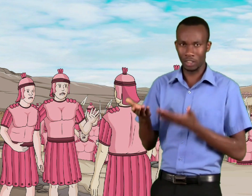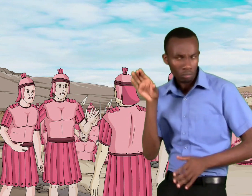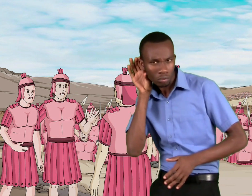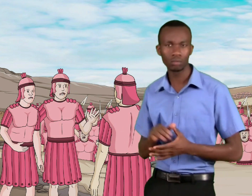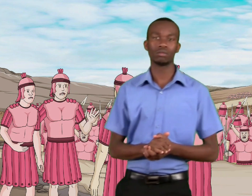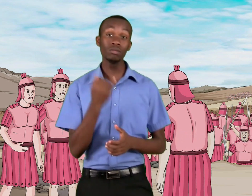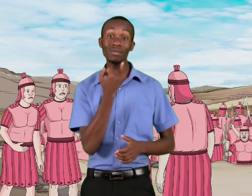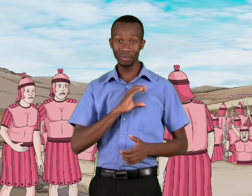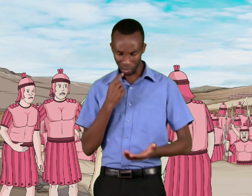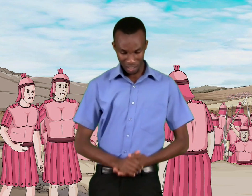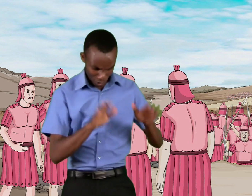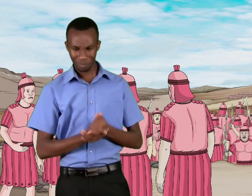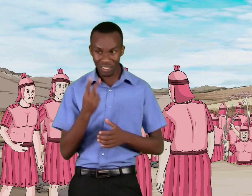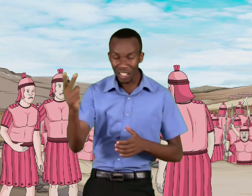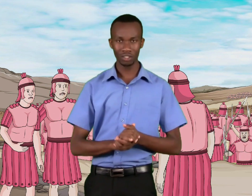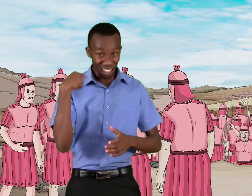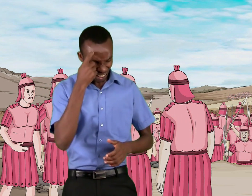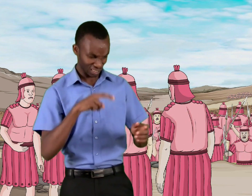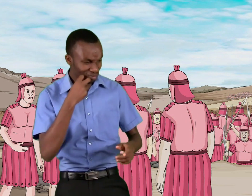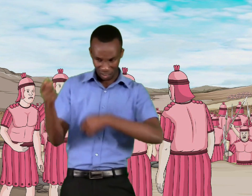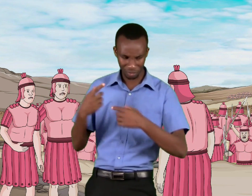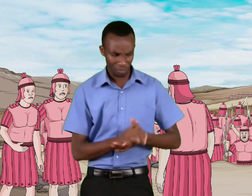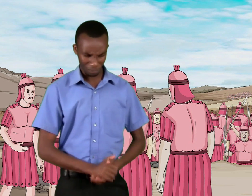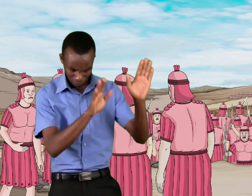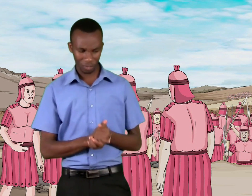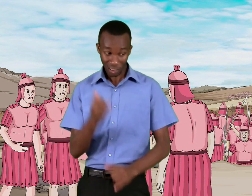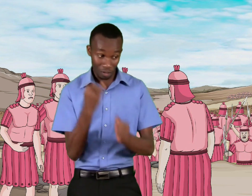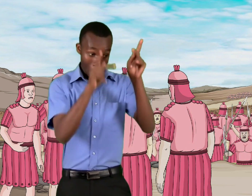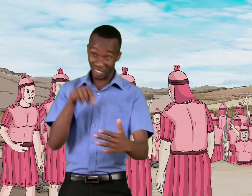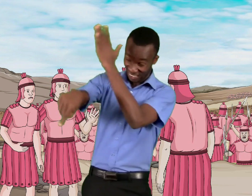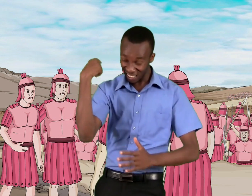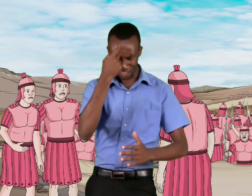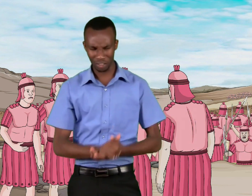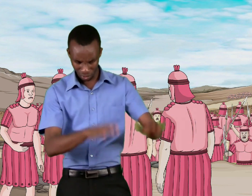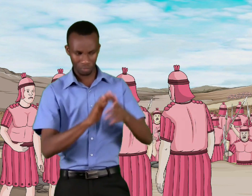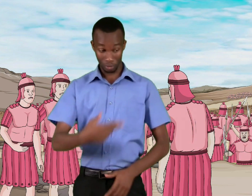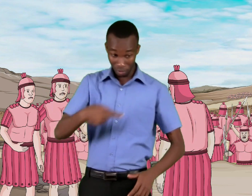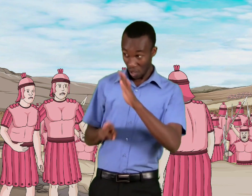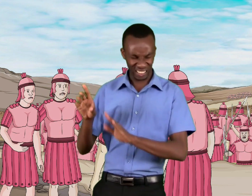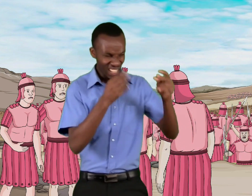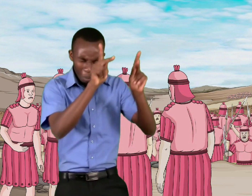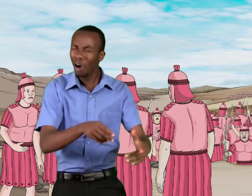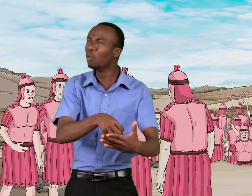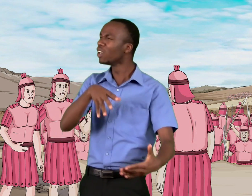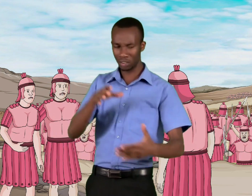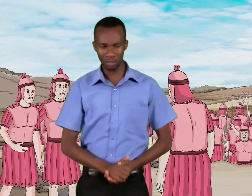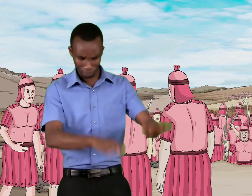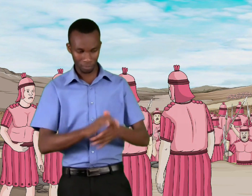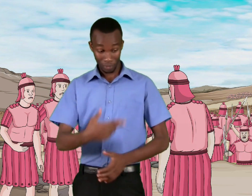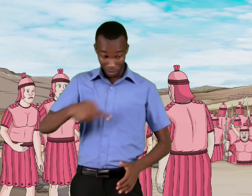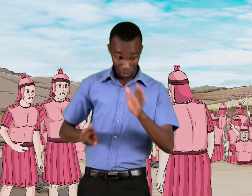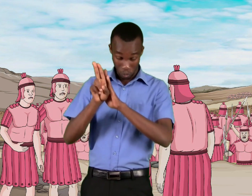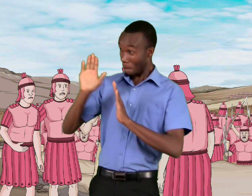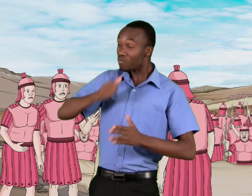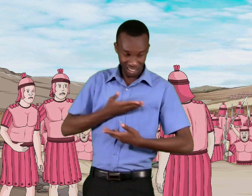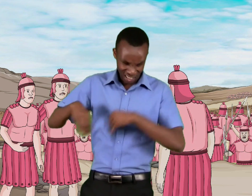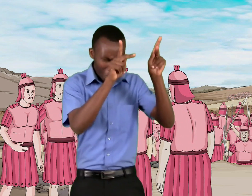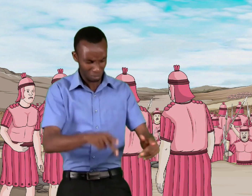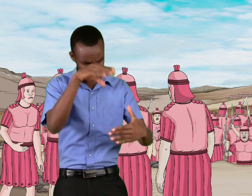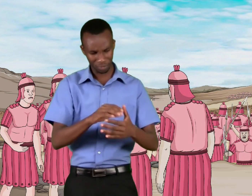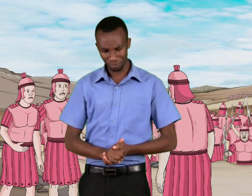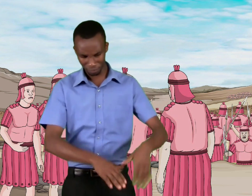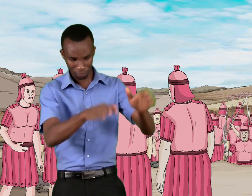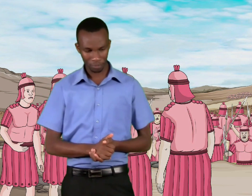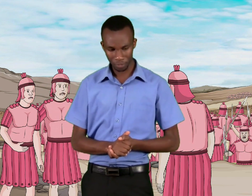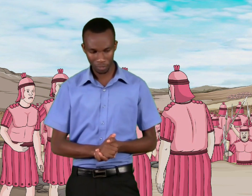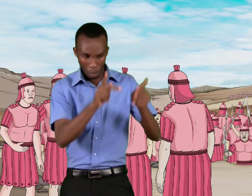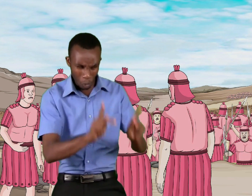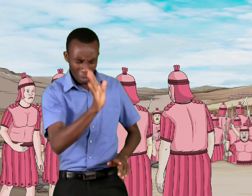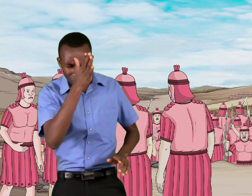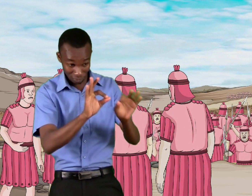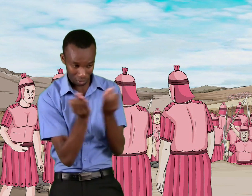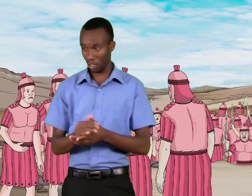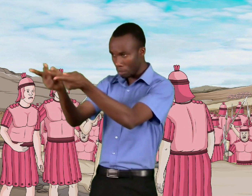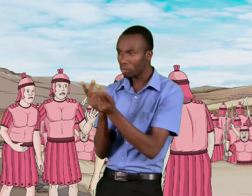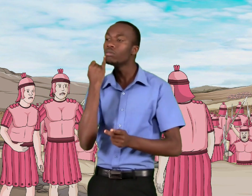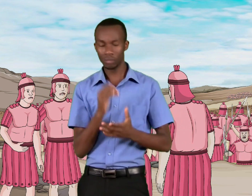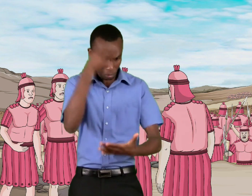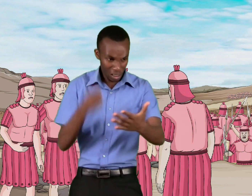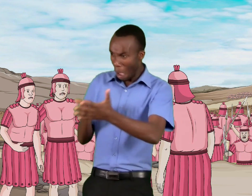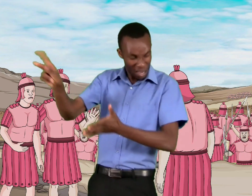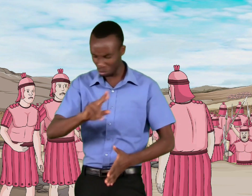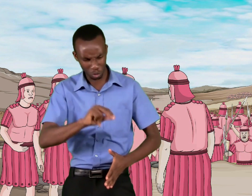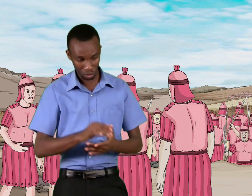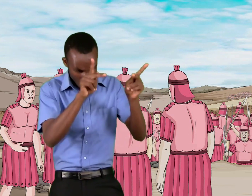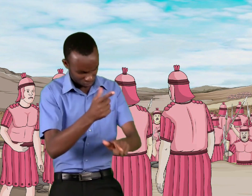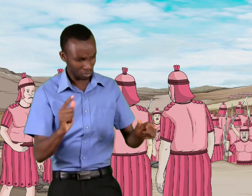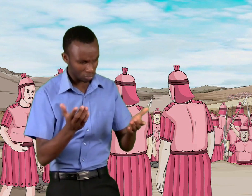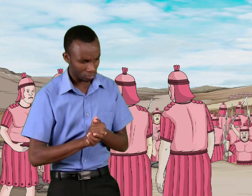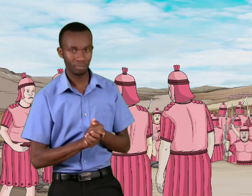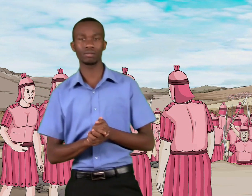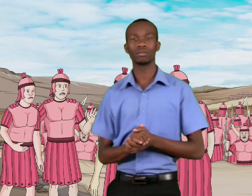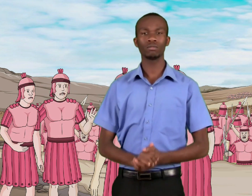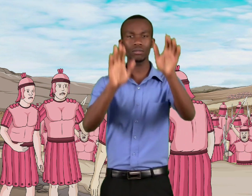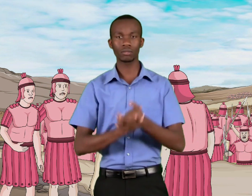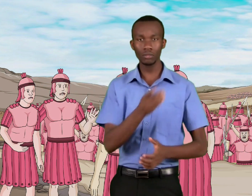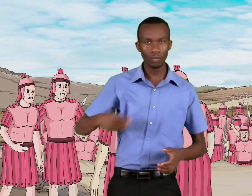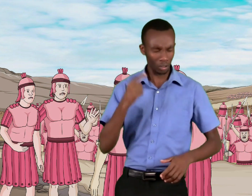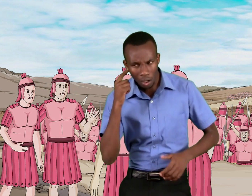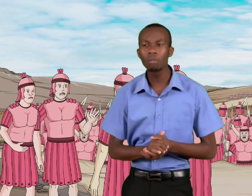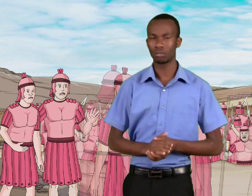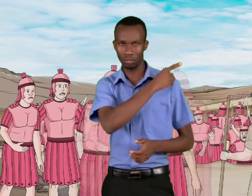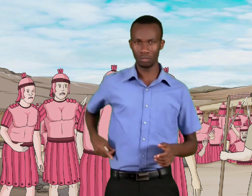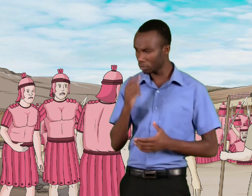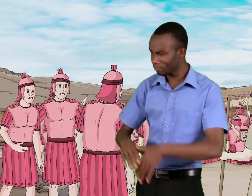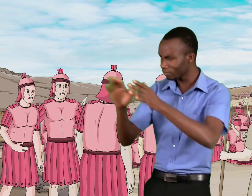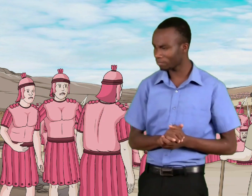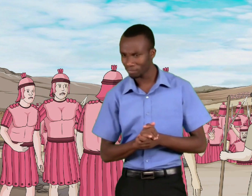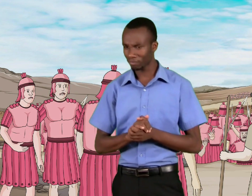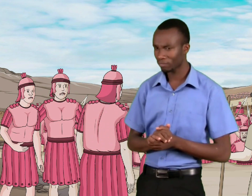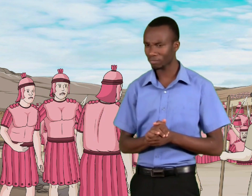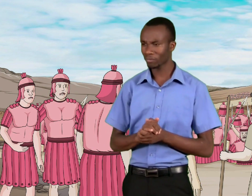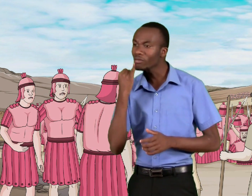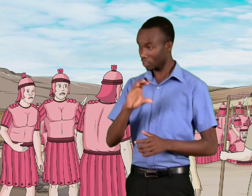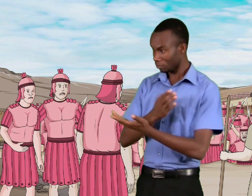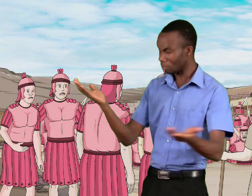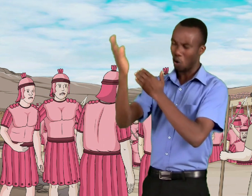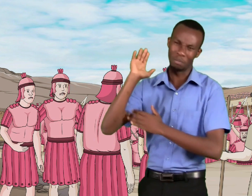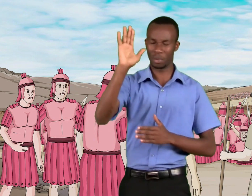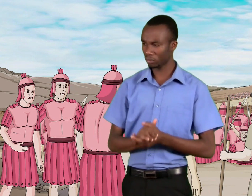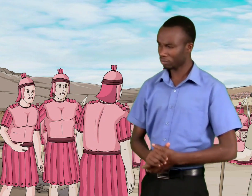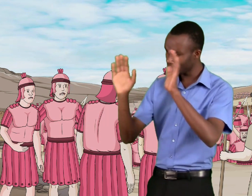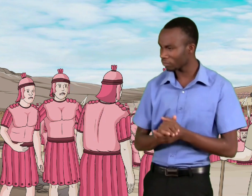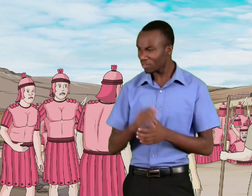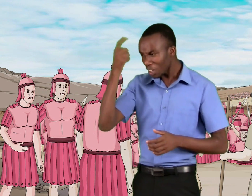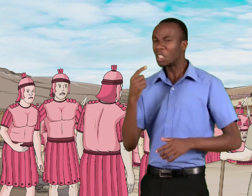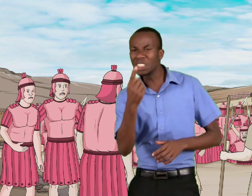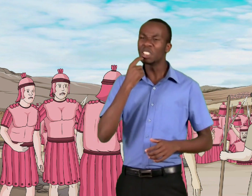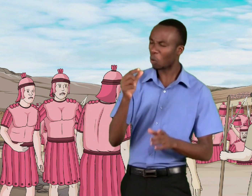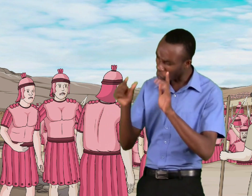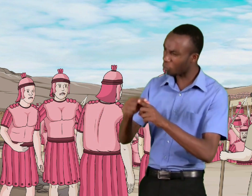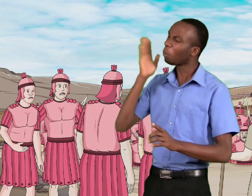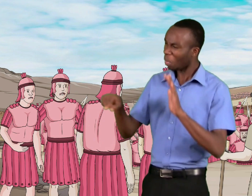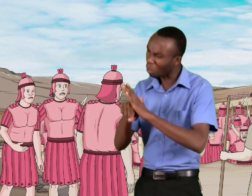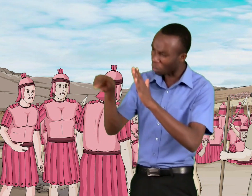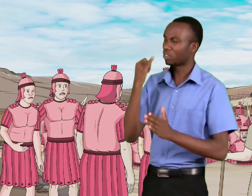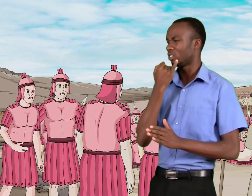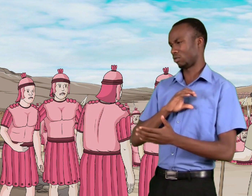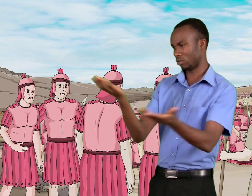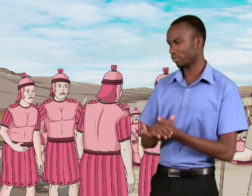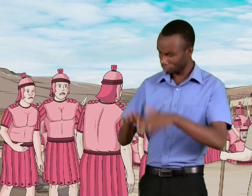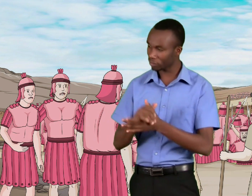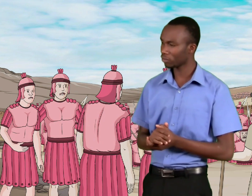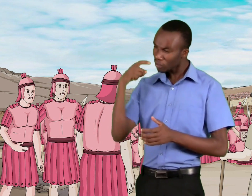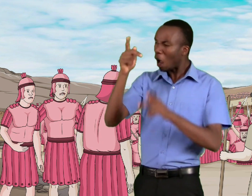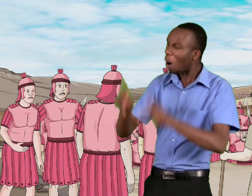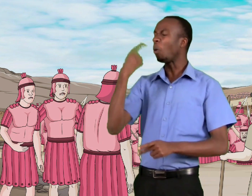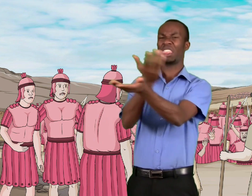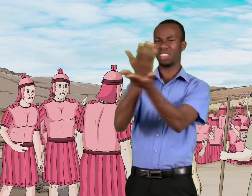Now the men of Israel had been saying, “Do you see this man who keeps coming out to defy Israel? To the man who kills him the king will give great riches. And he will give him his daughter in marriage and exempt his father’s house from taxation in Israel.”